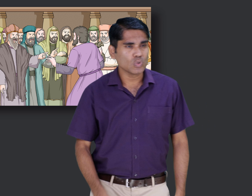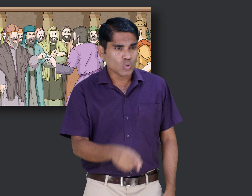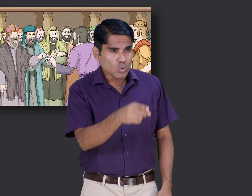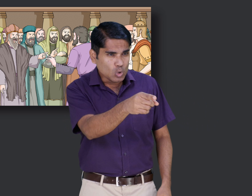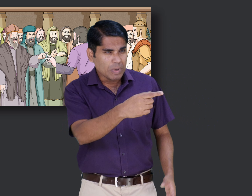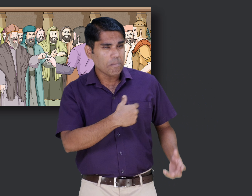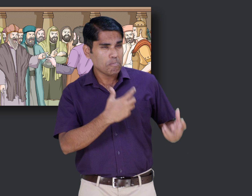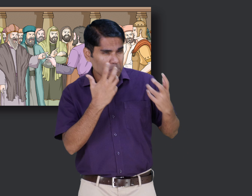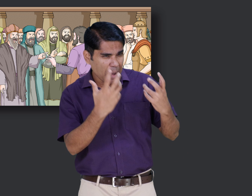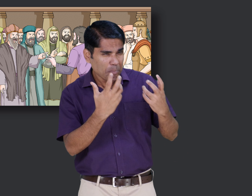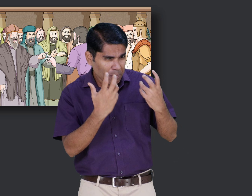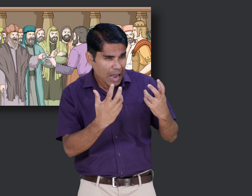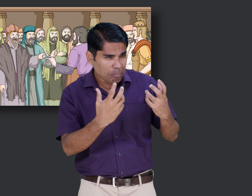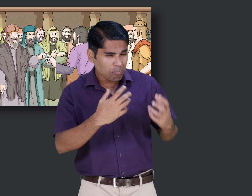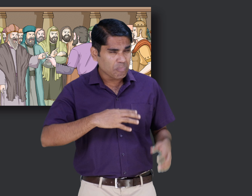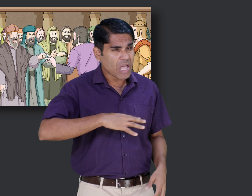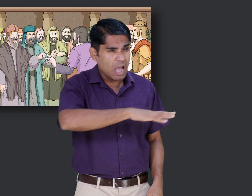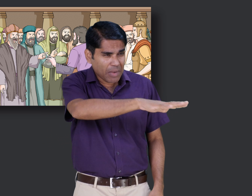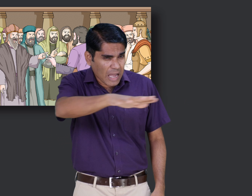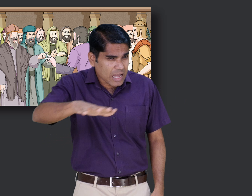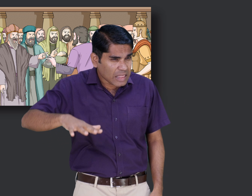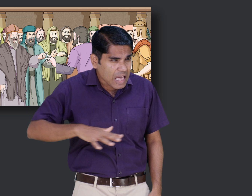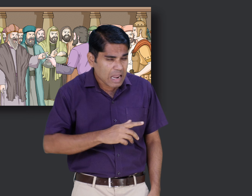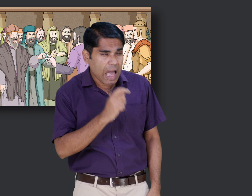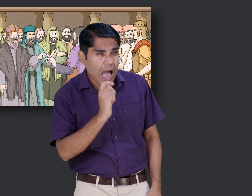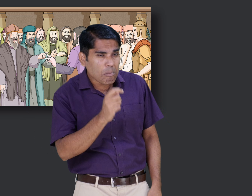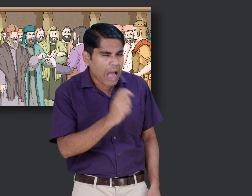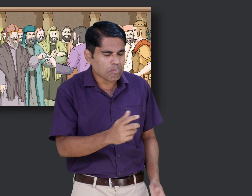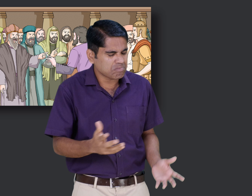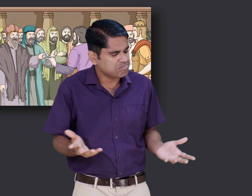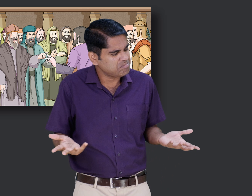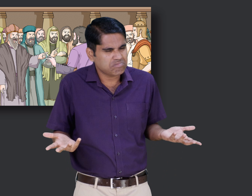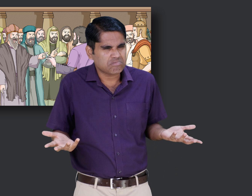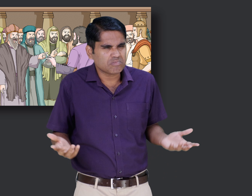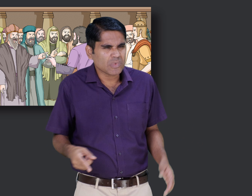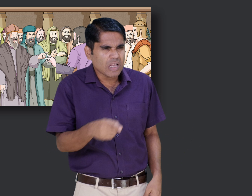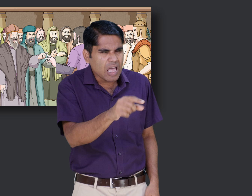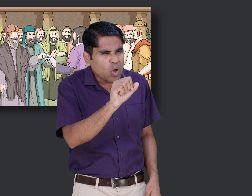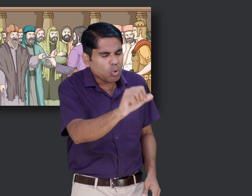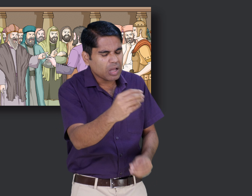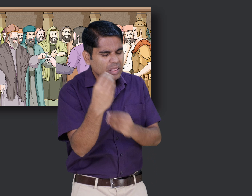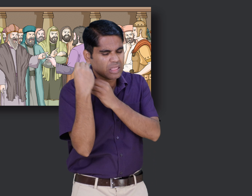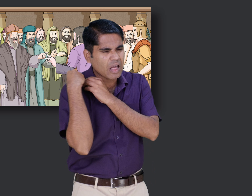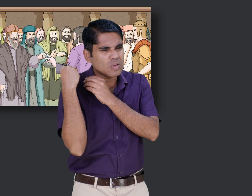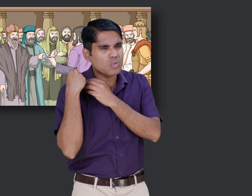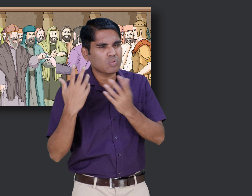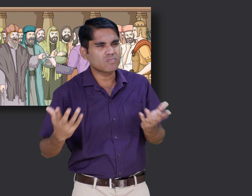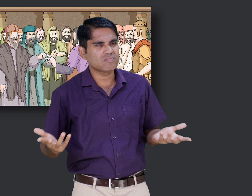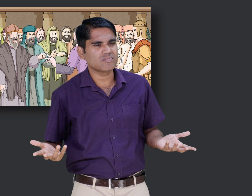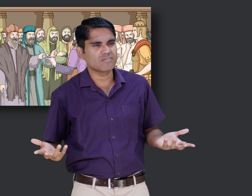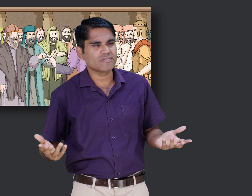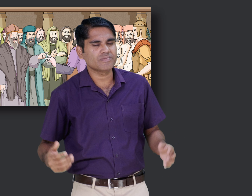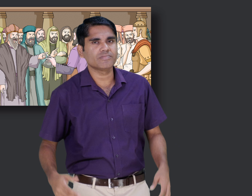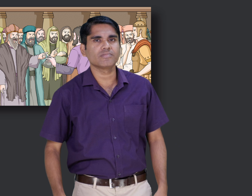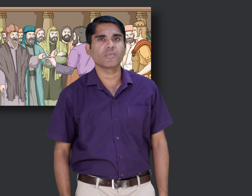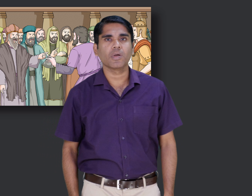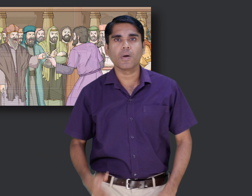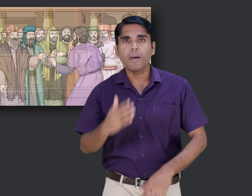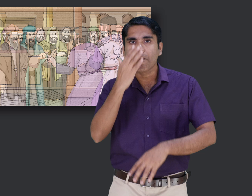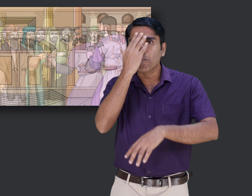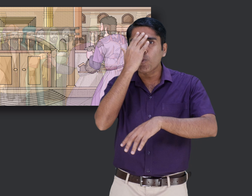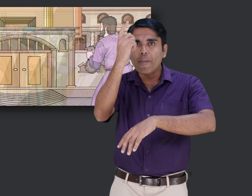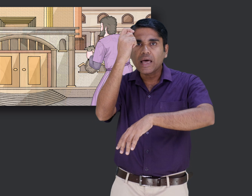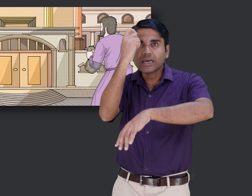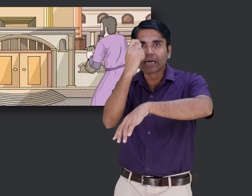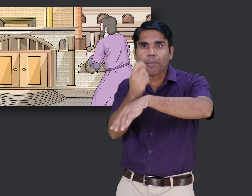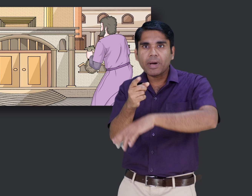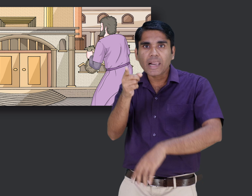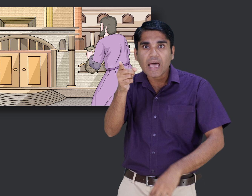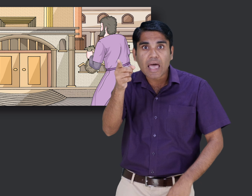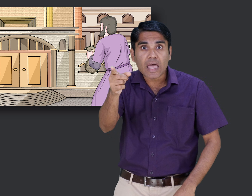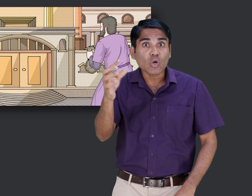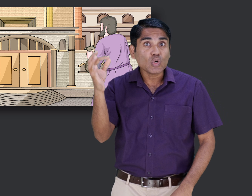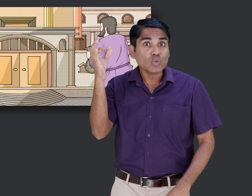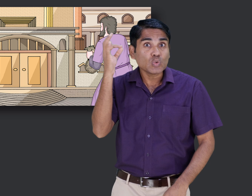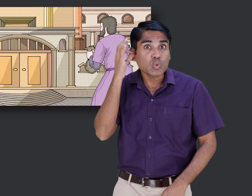“You bear the responsibility.”